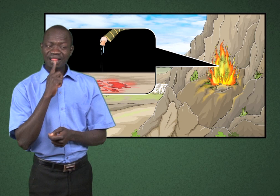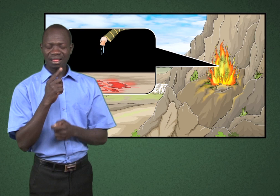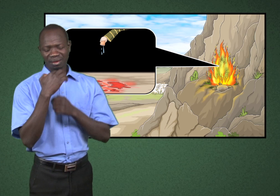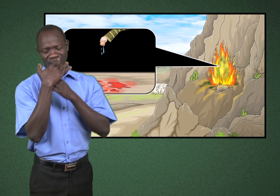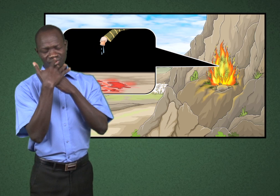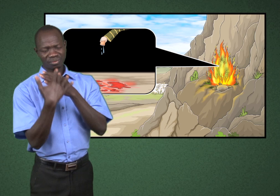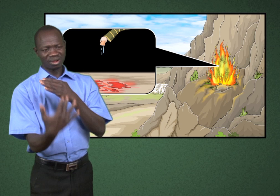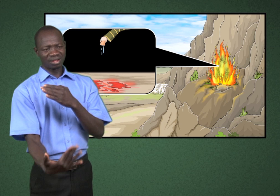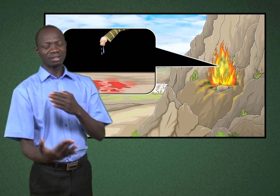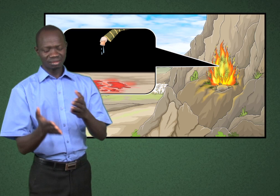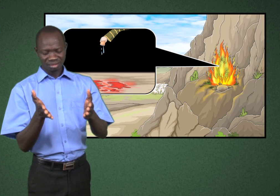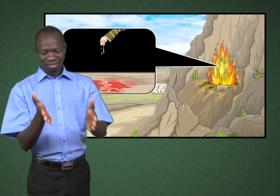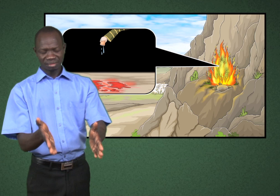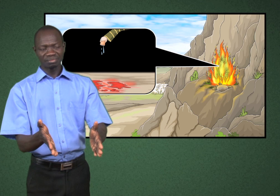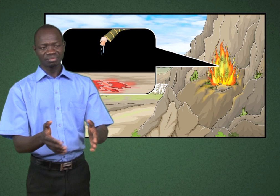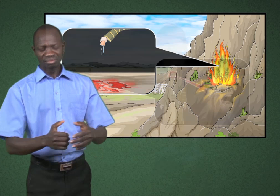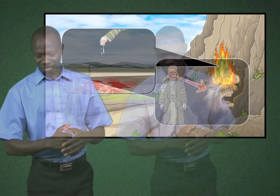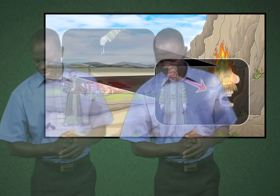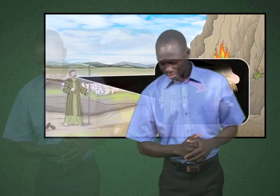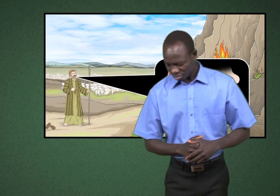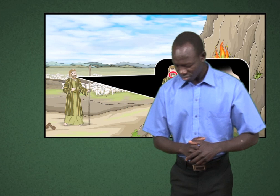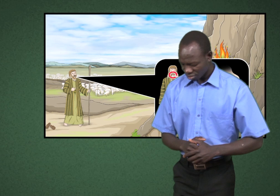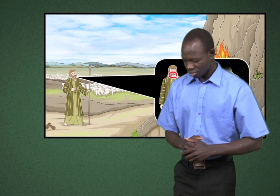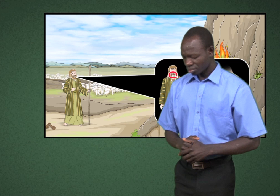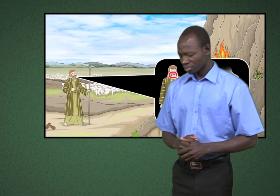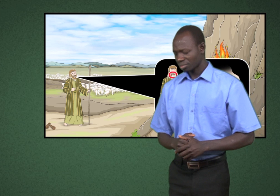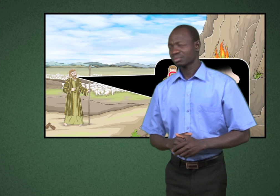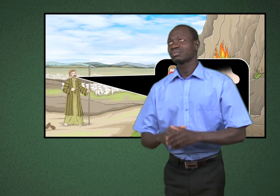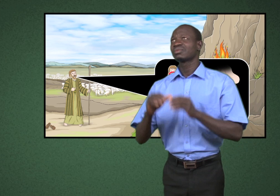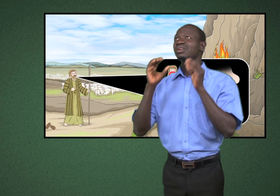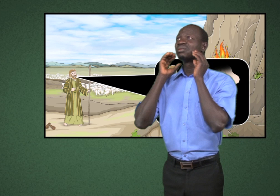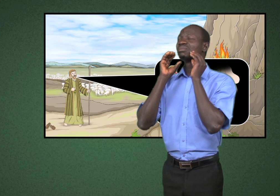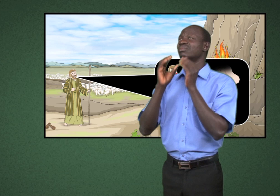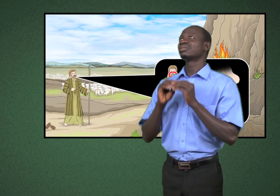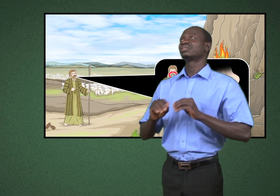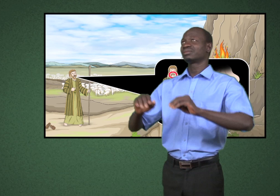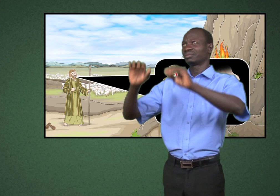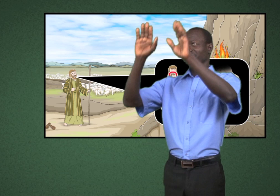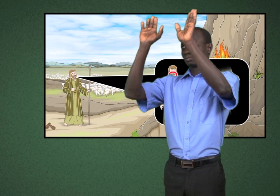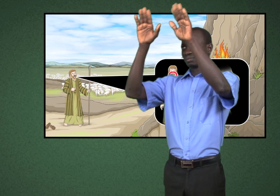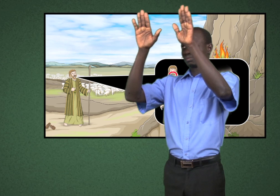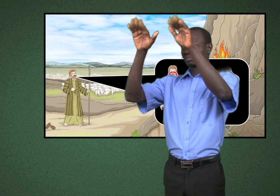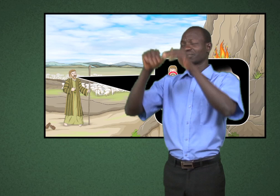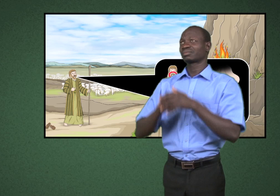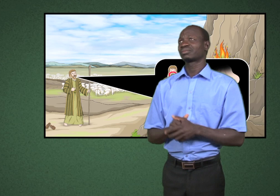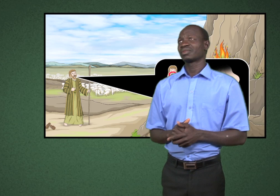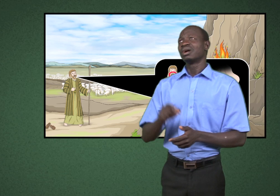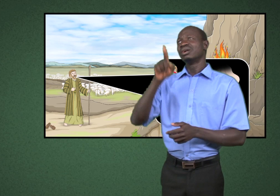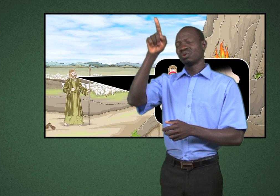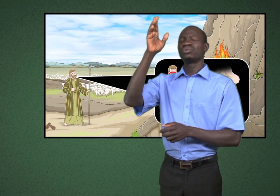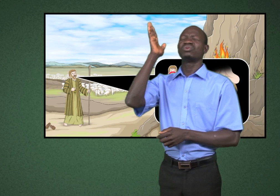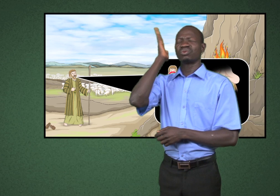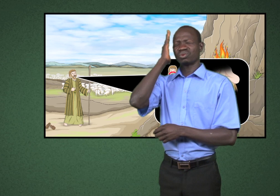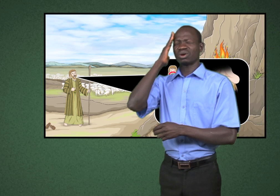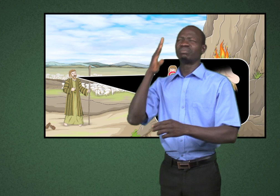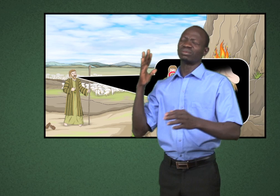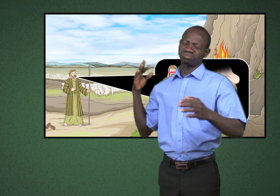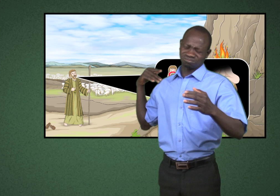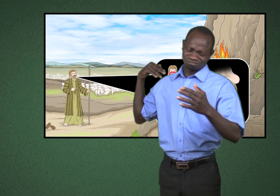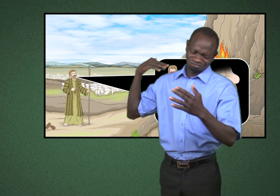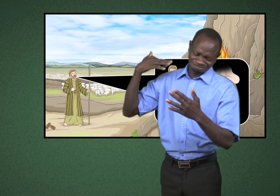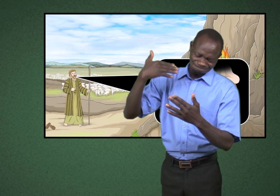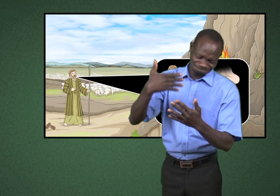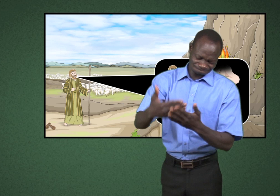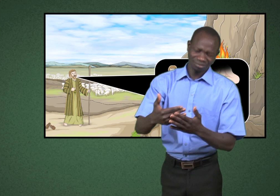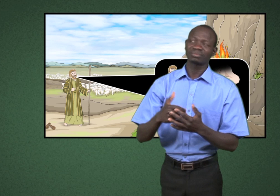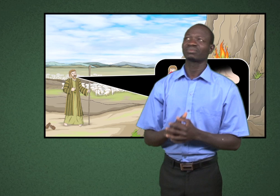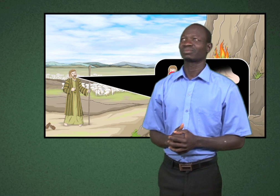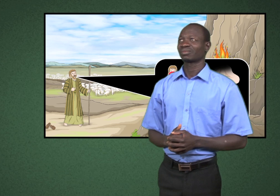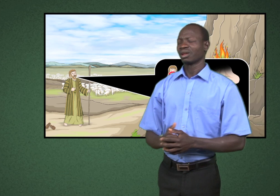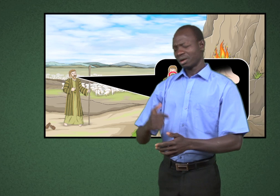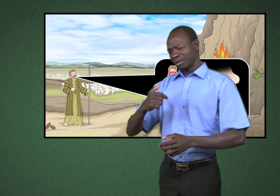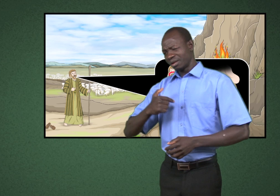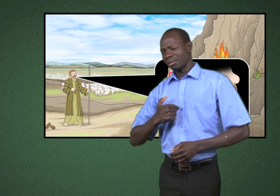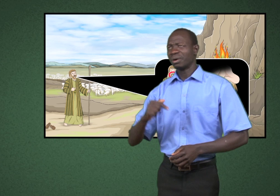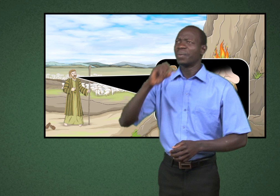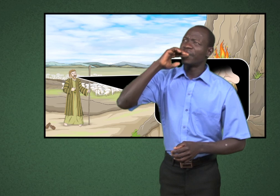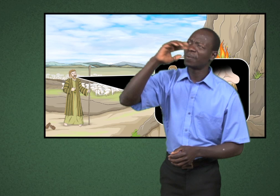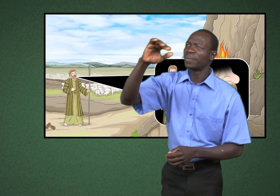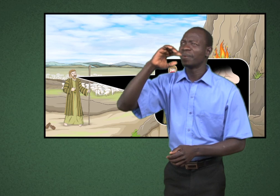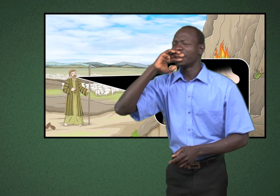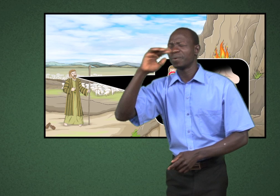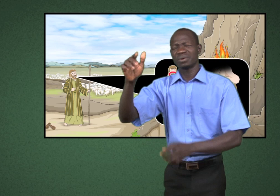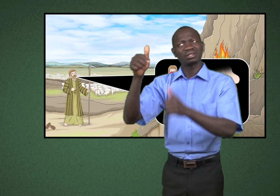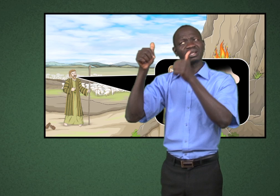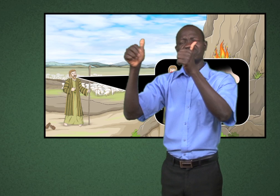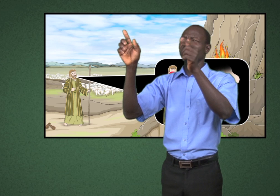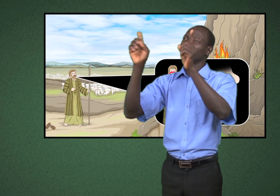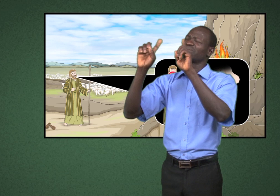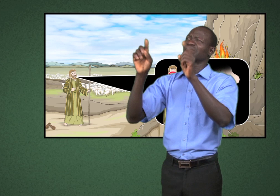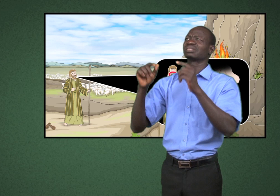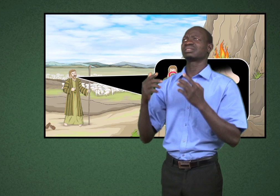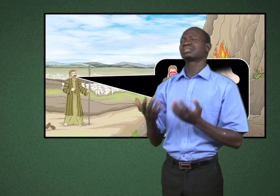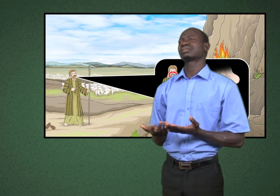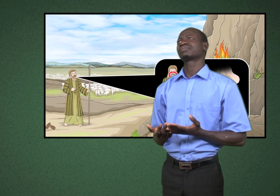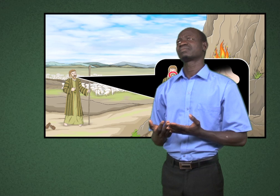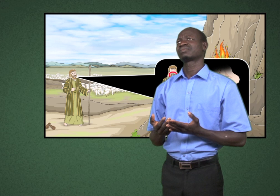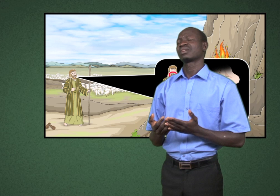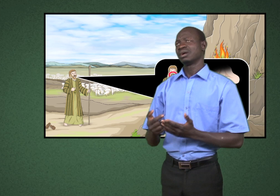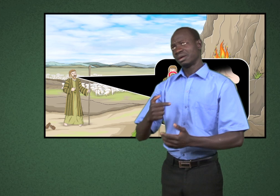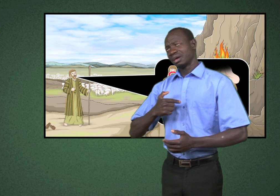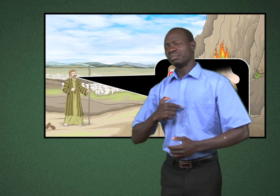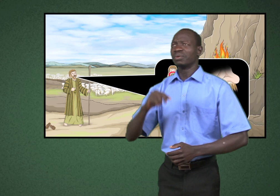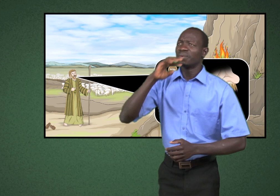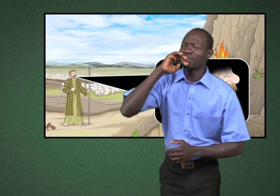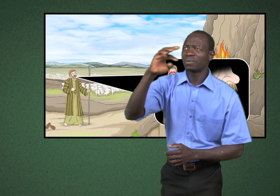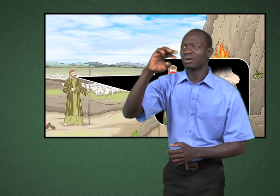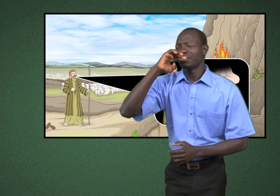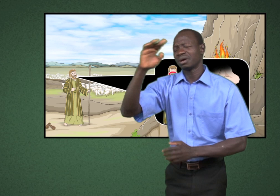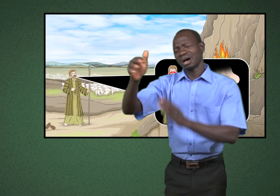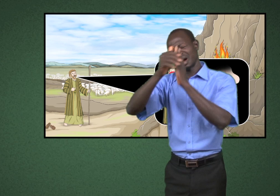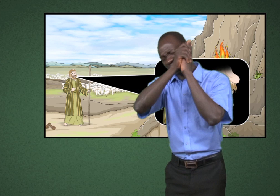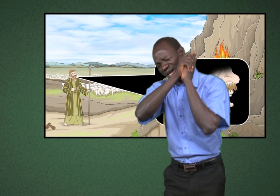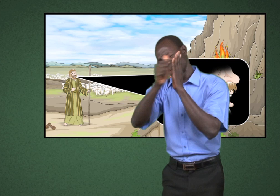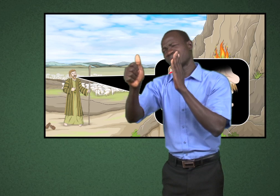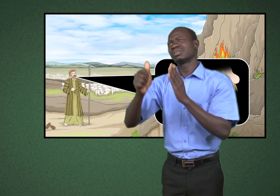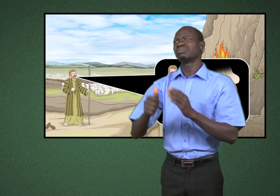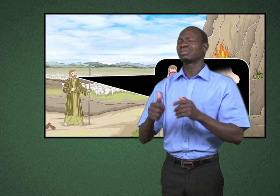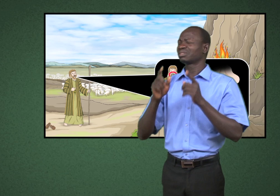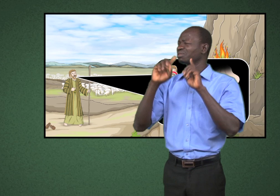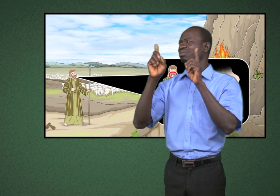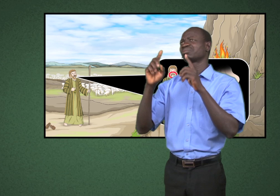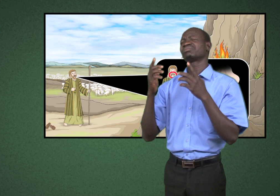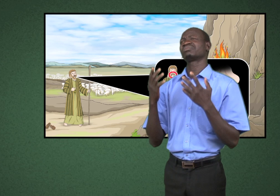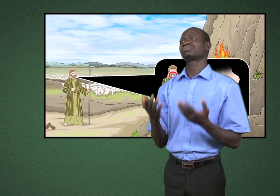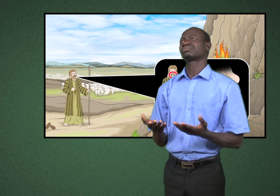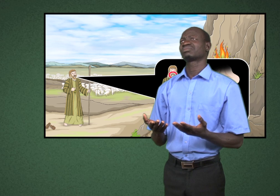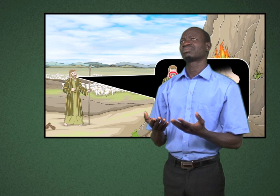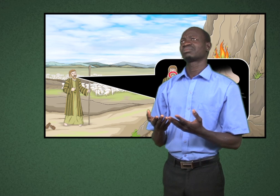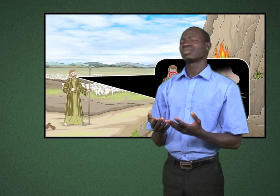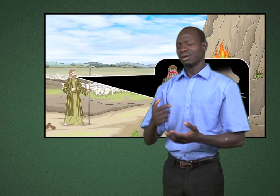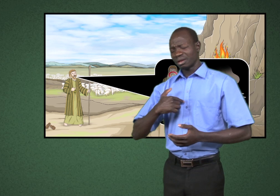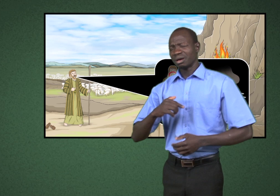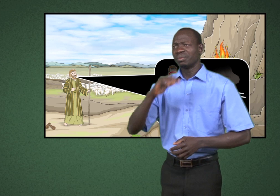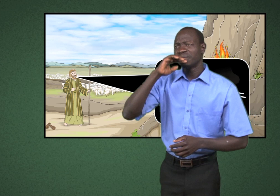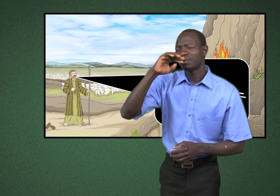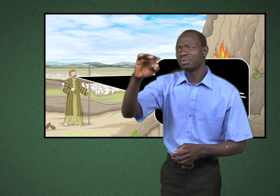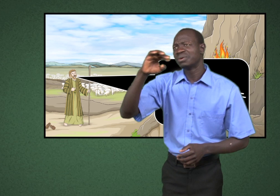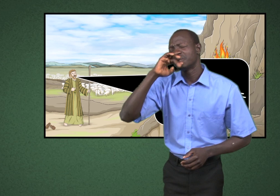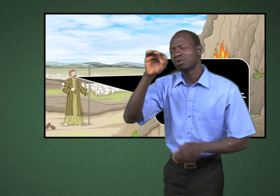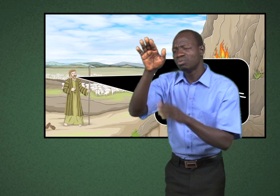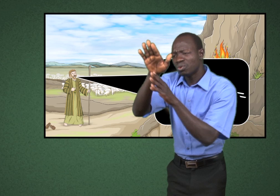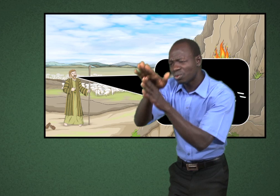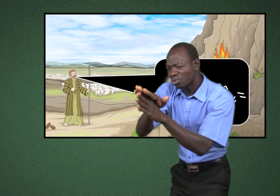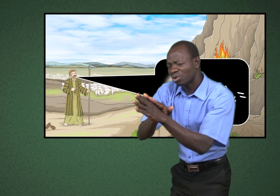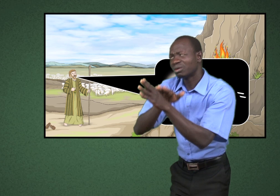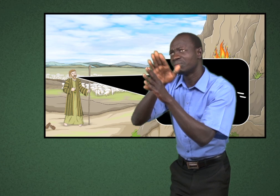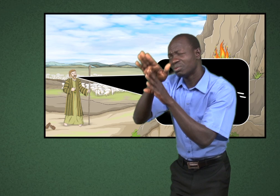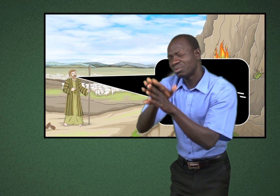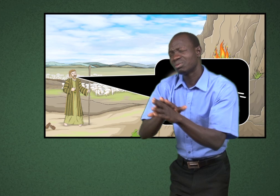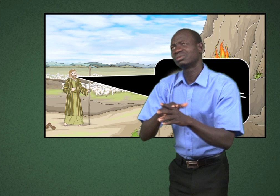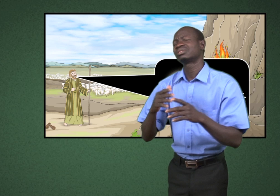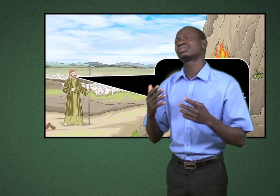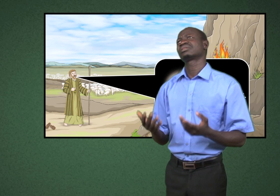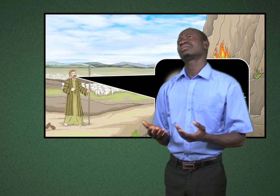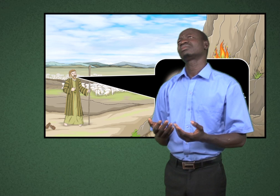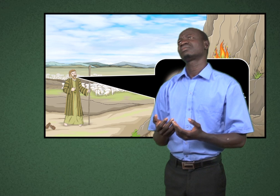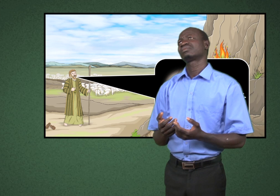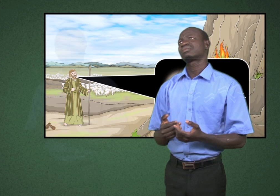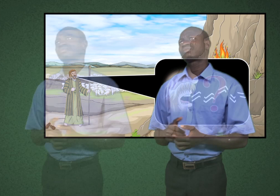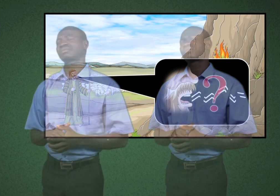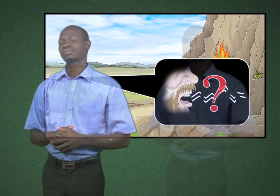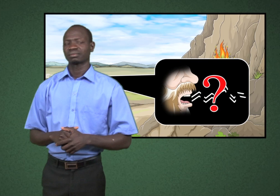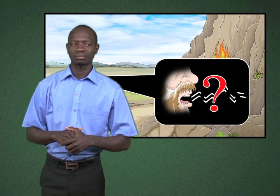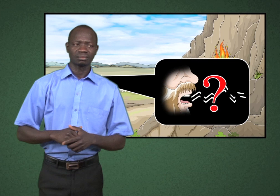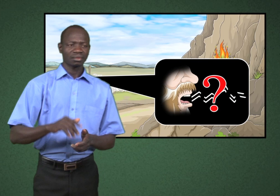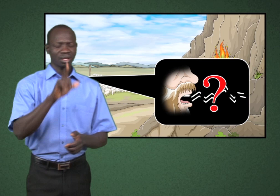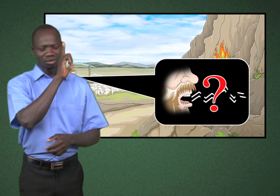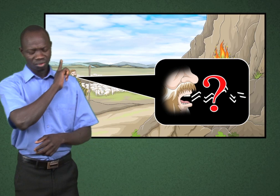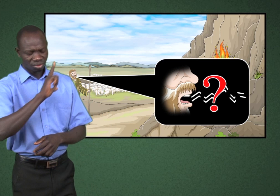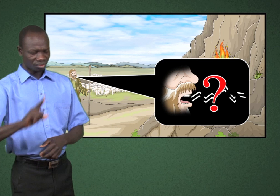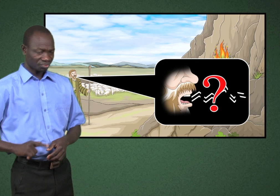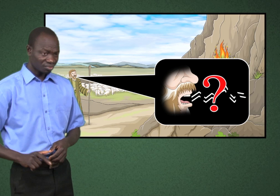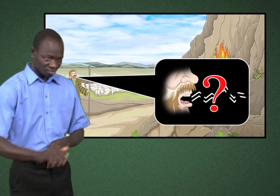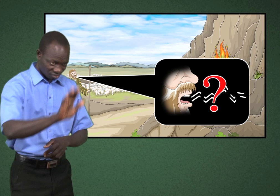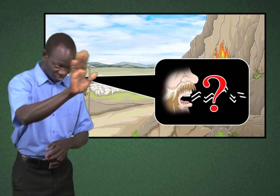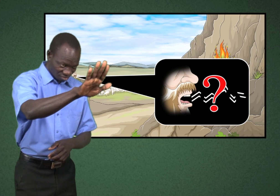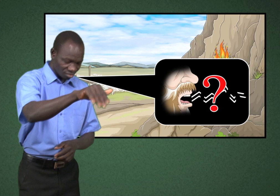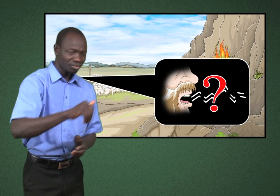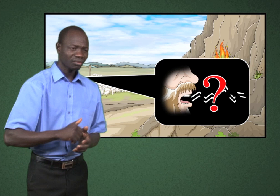“Please, Lord,” Moses replied, “I have never been eloquent, neither in the past nor since You have spoken to Your servant, for I am slow of speech and tongue.”